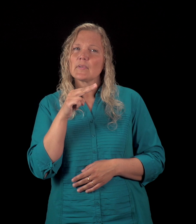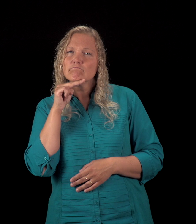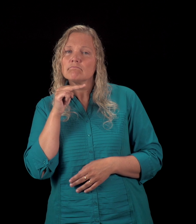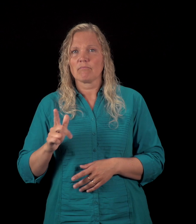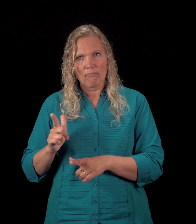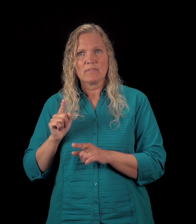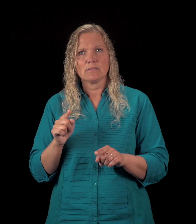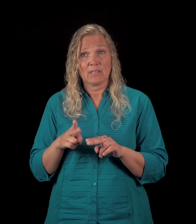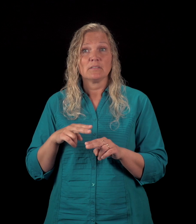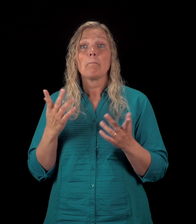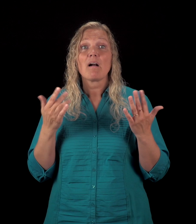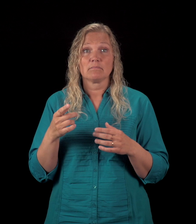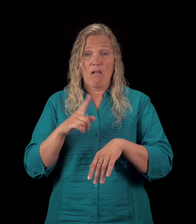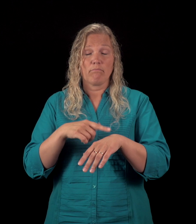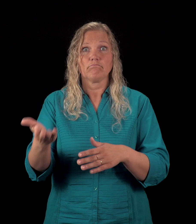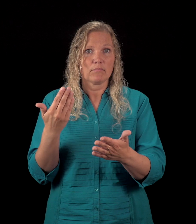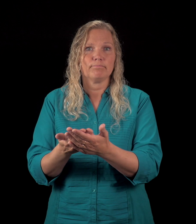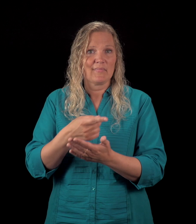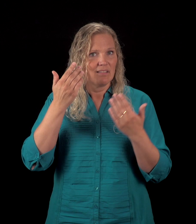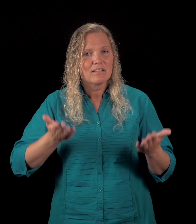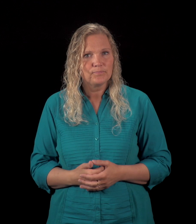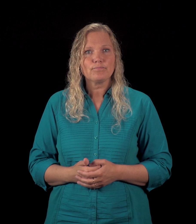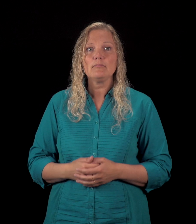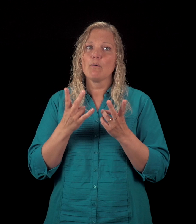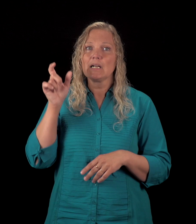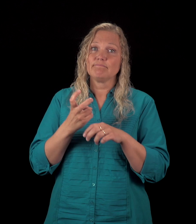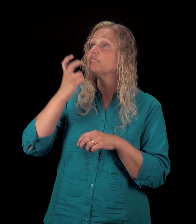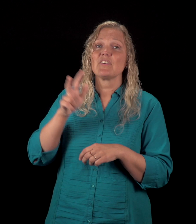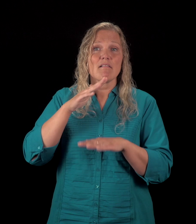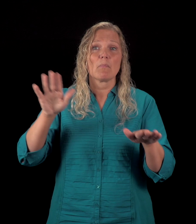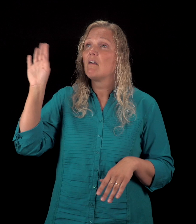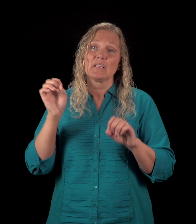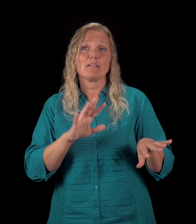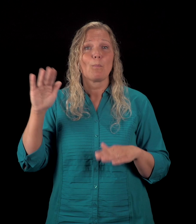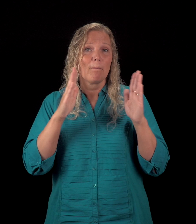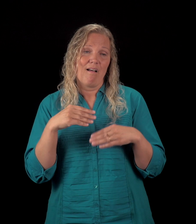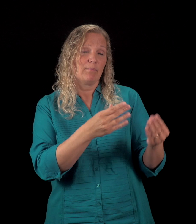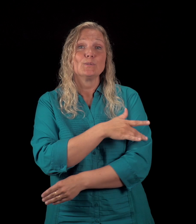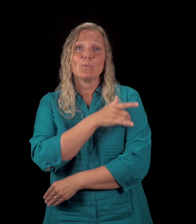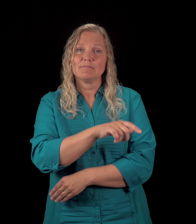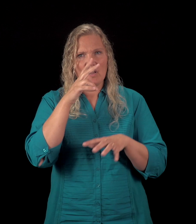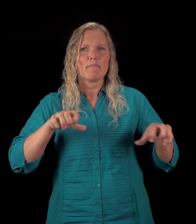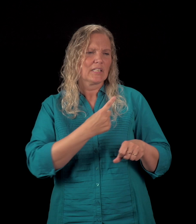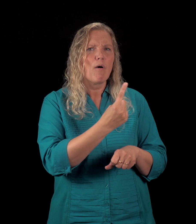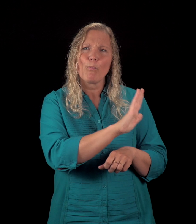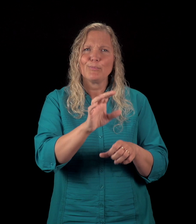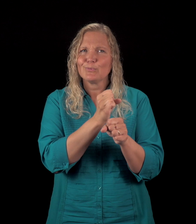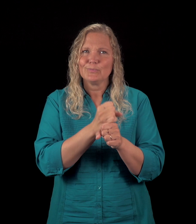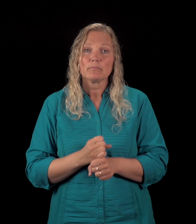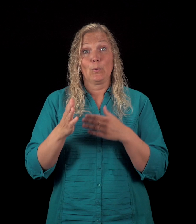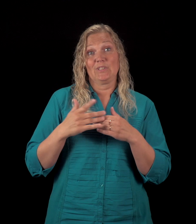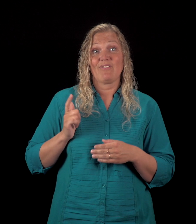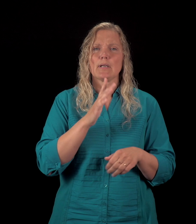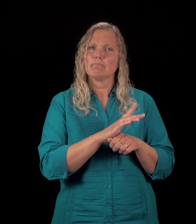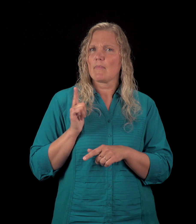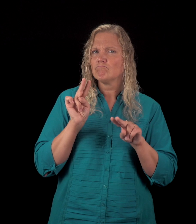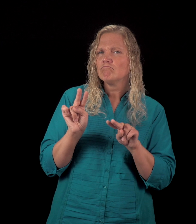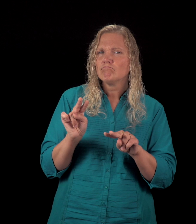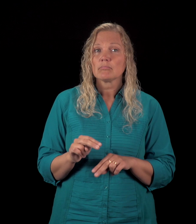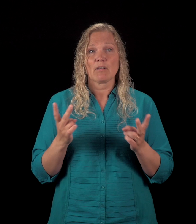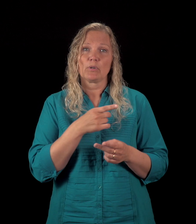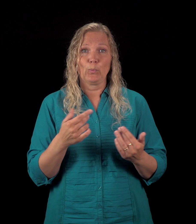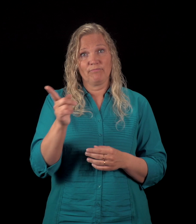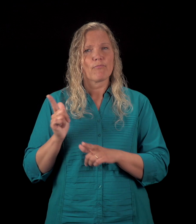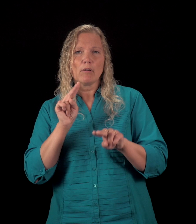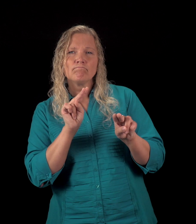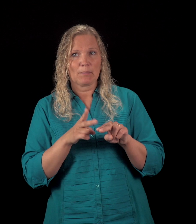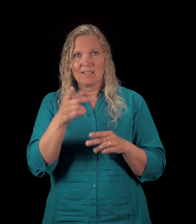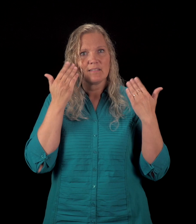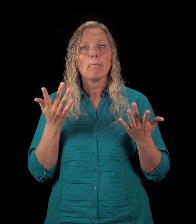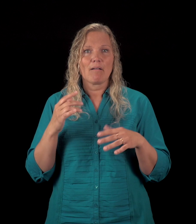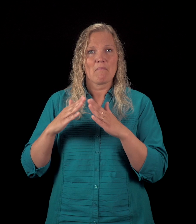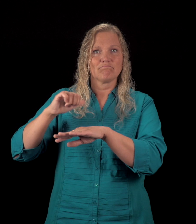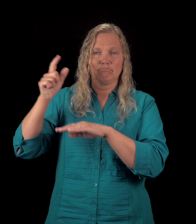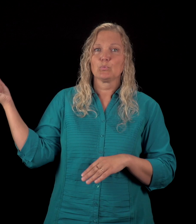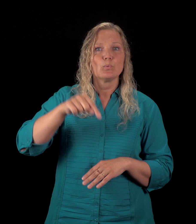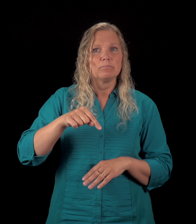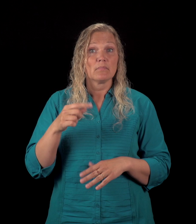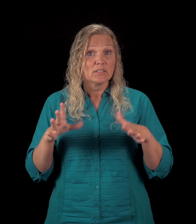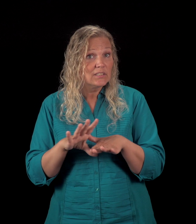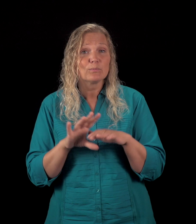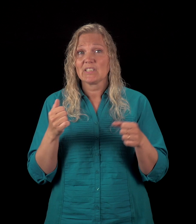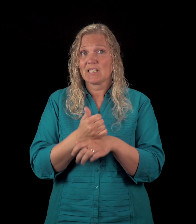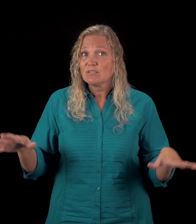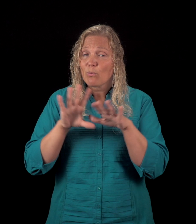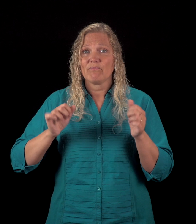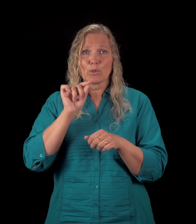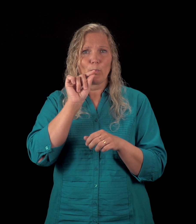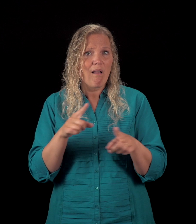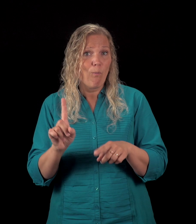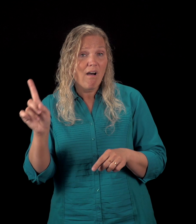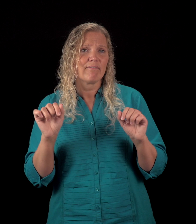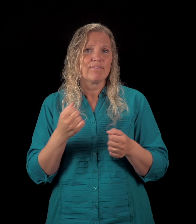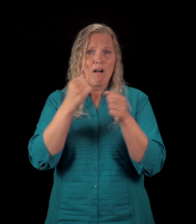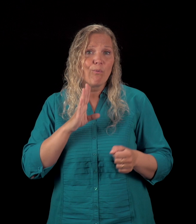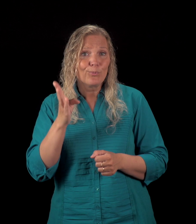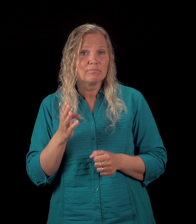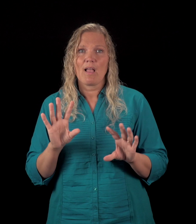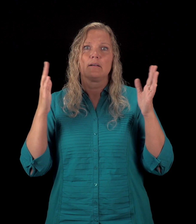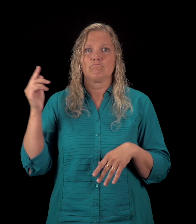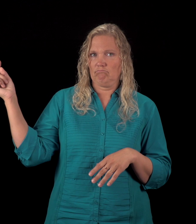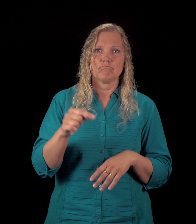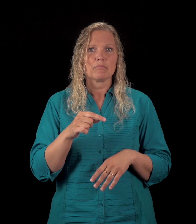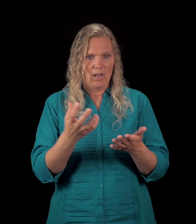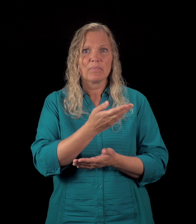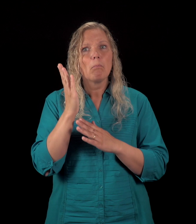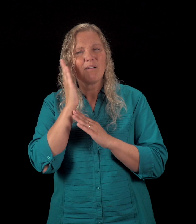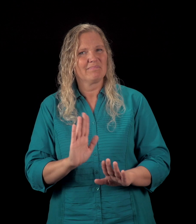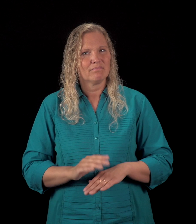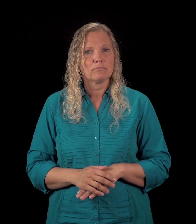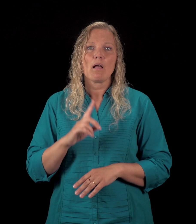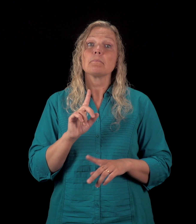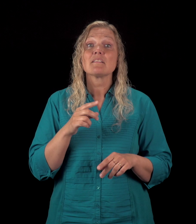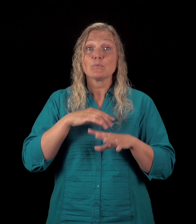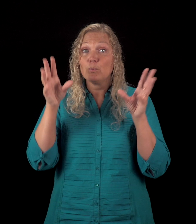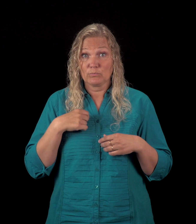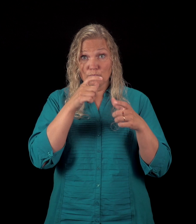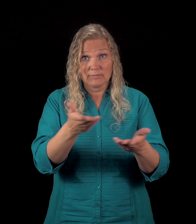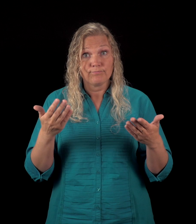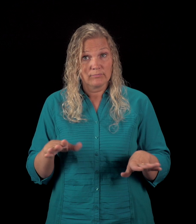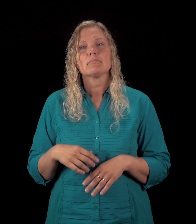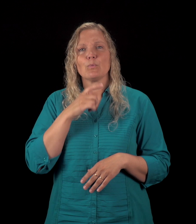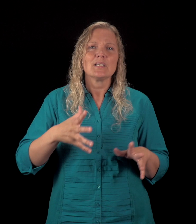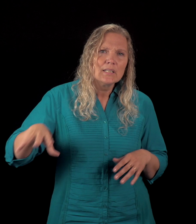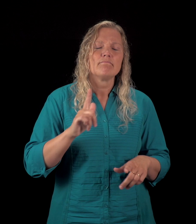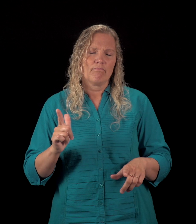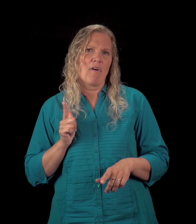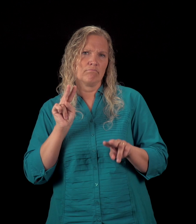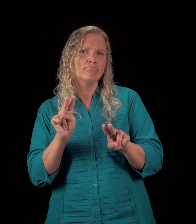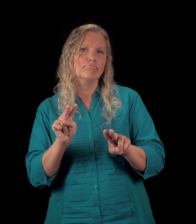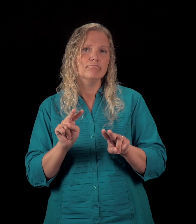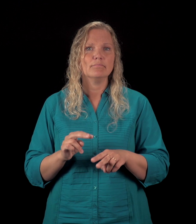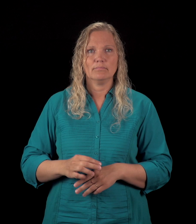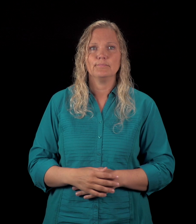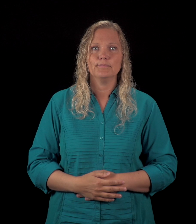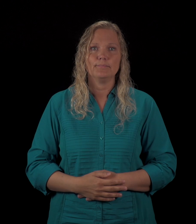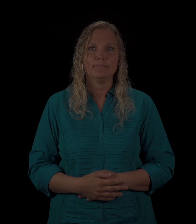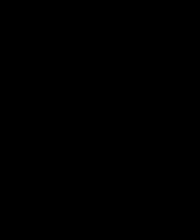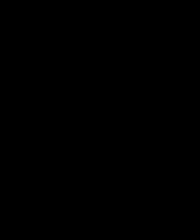It is like a man going on a journey who left his house, put each servant in charge of his own task, and instructed the doorkeeper to keep watch. Therefore keep watch, because you do not know when the master of the house will return—whether in the evening, at midnight, when the rooster crows, or in the morning. Otherwise, he may arrive without notice and find you sleeping. And what I say to you, I say to everyone: Keep watch!”